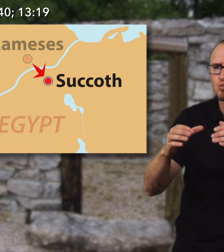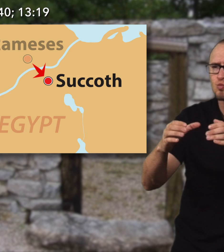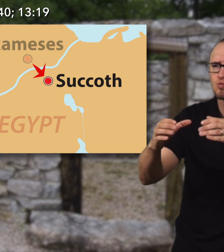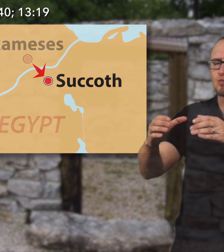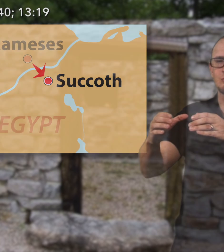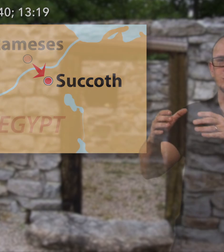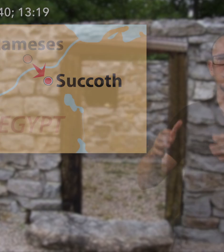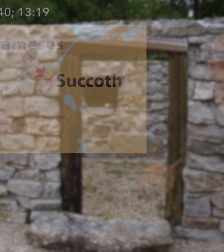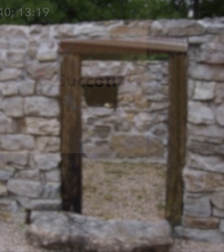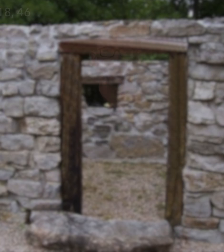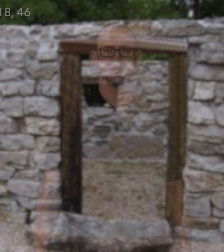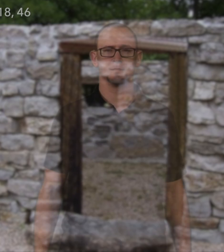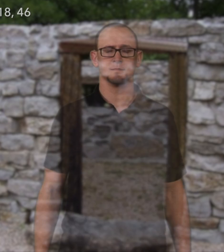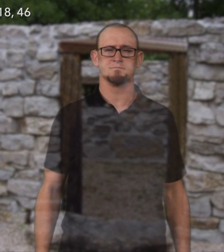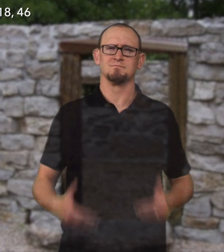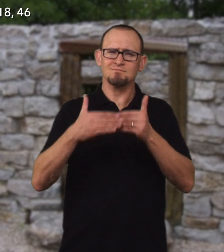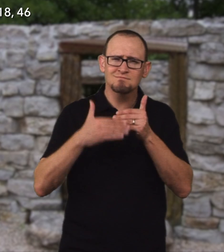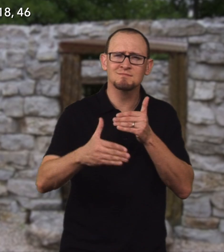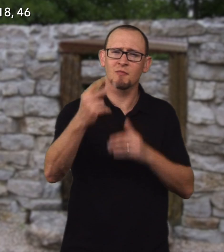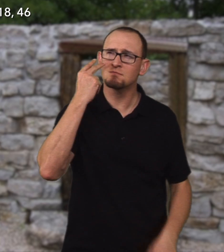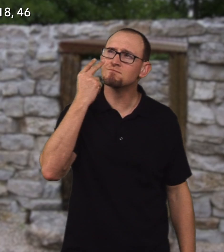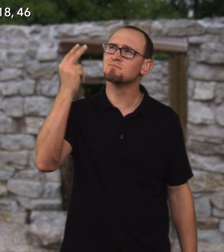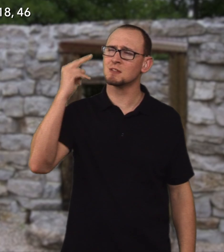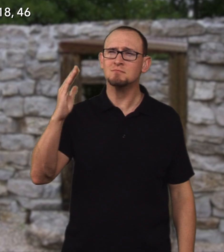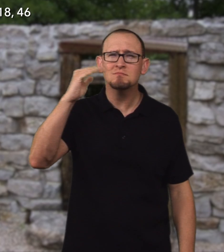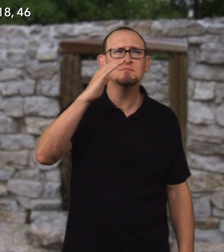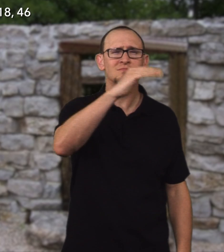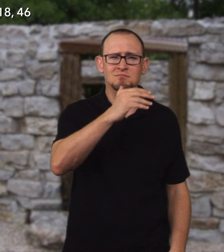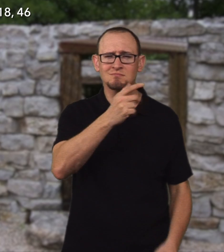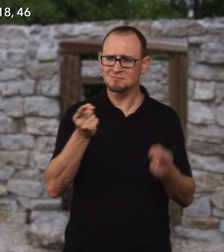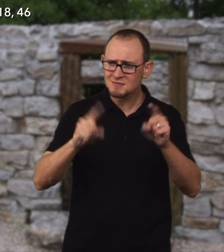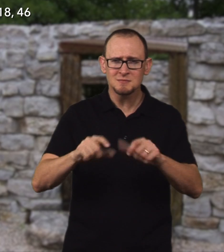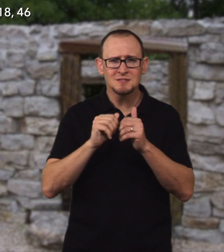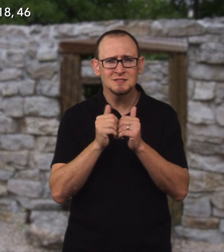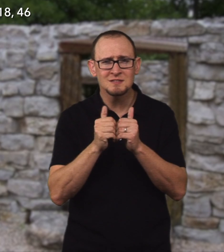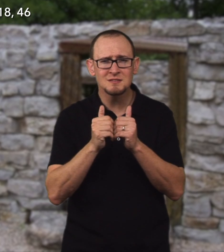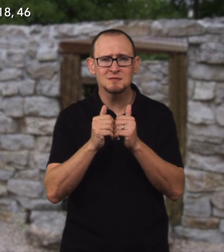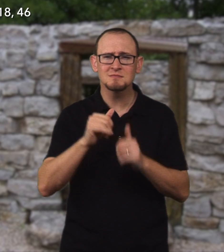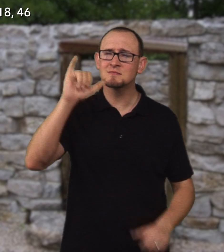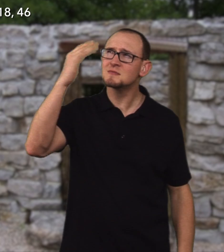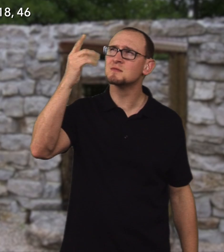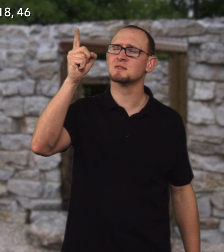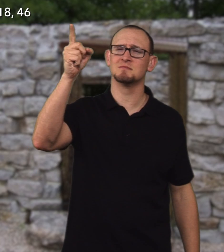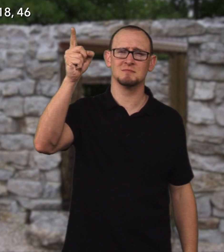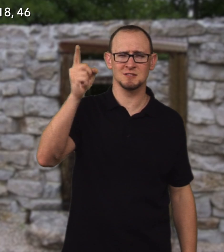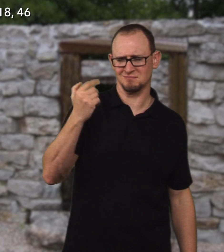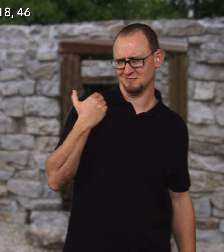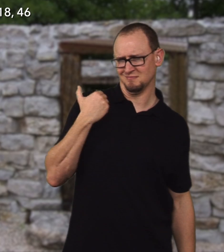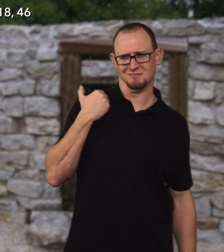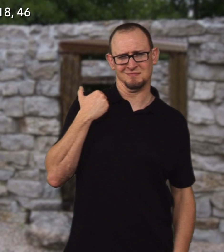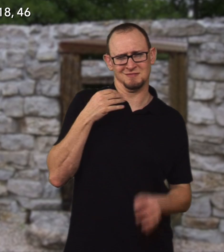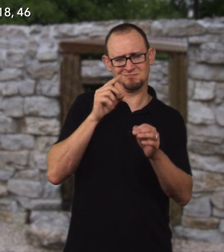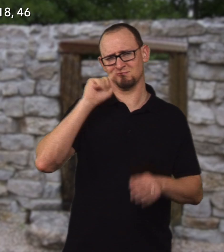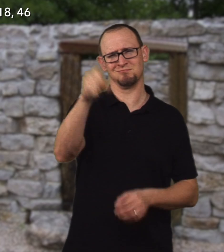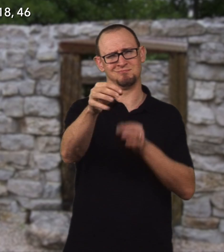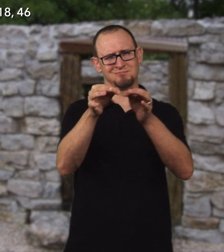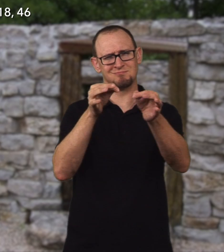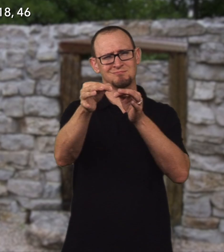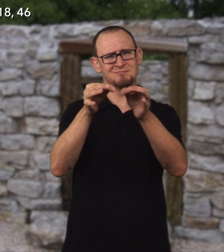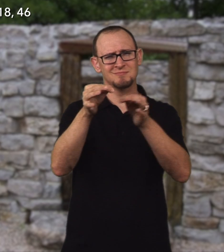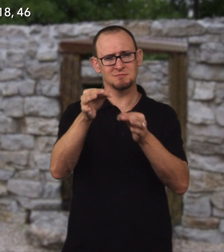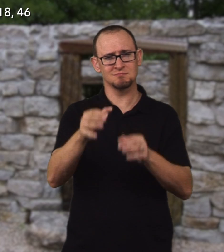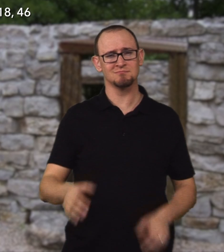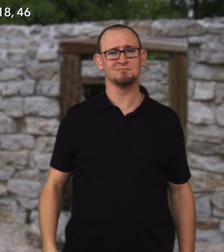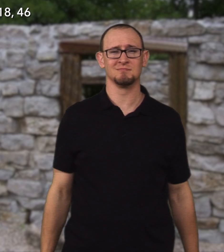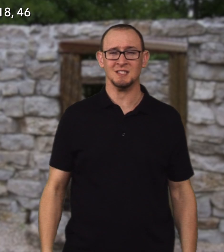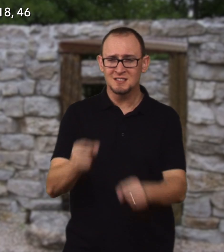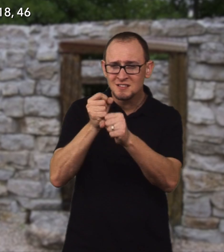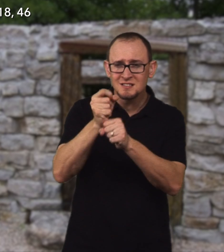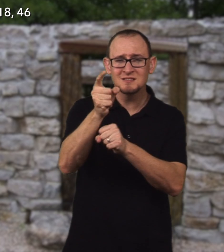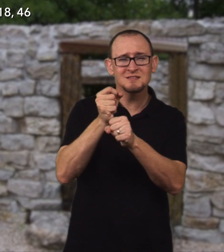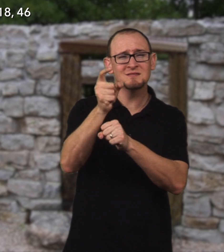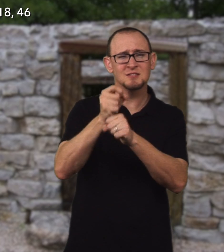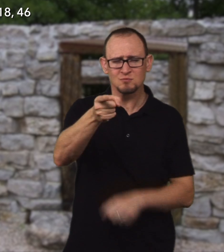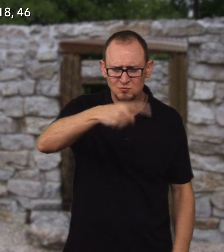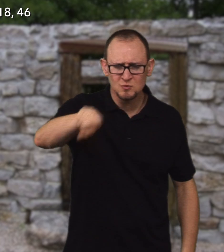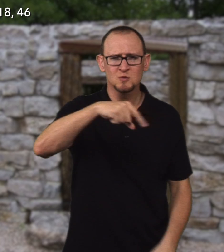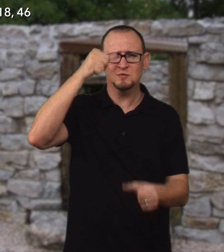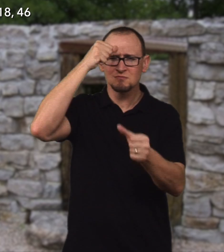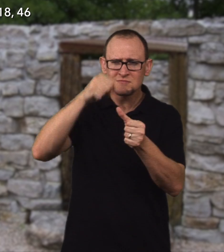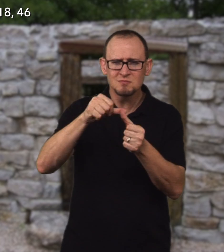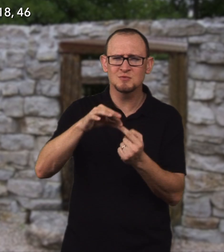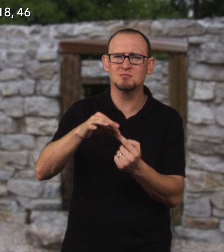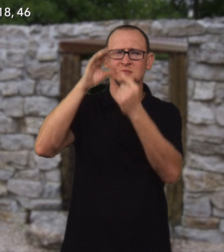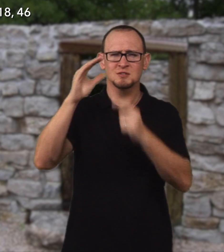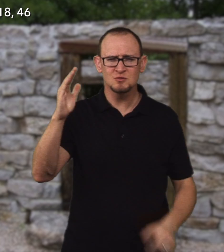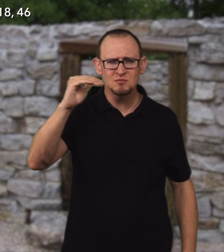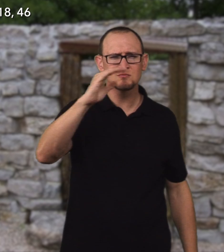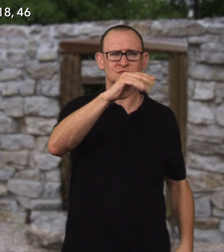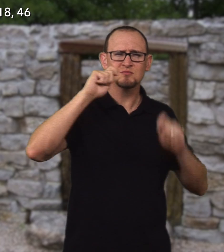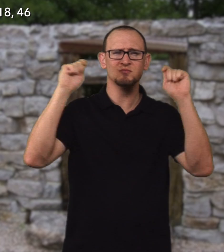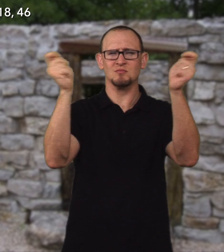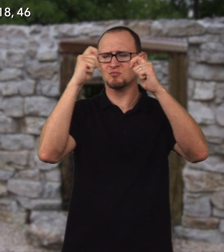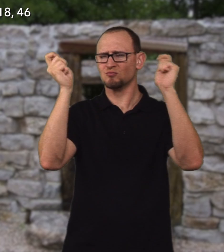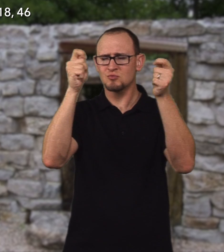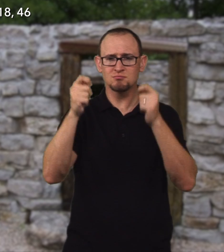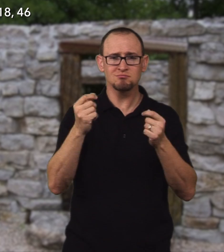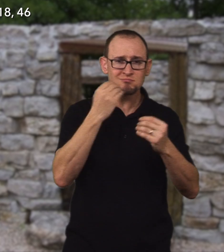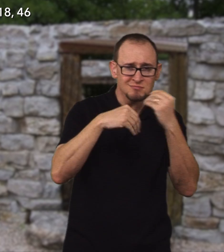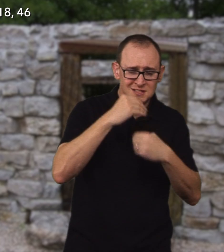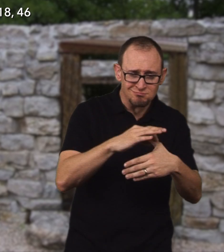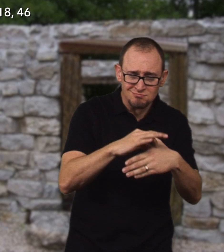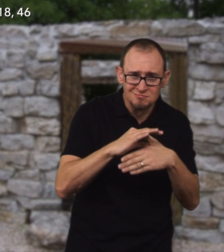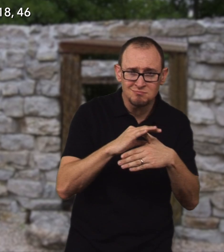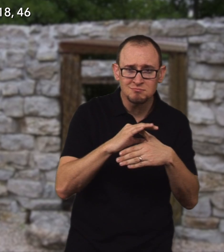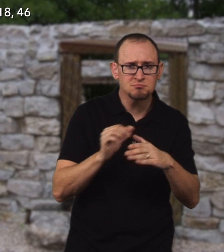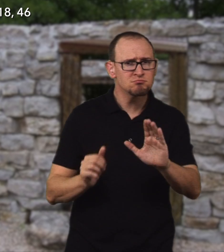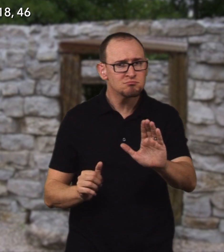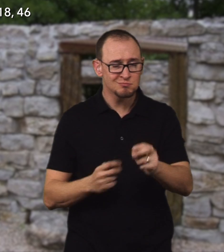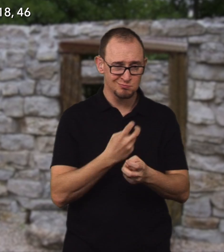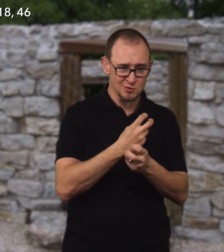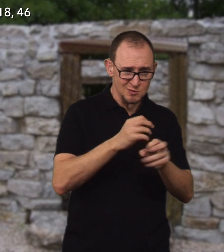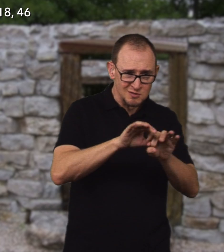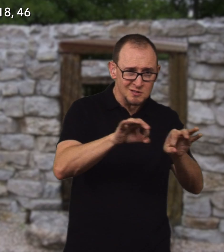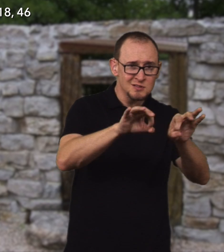And this day will be a memorial for you, and you are to celebrate it as a feast to the LORD, as a permanent statute for the generations to come.